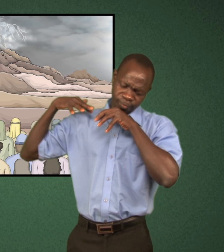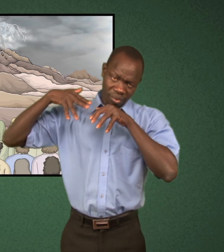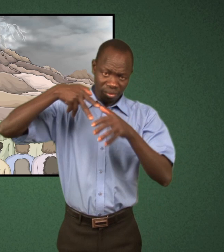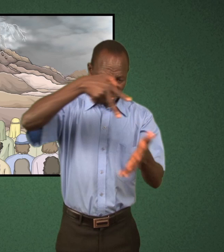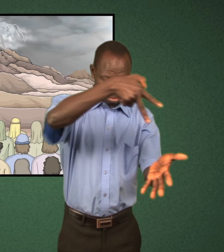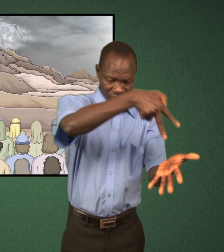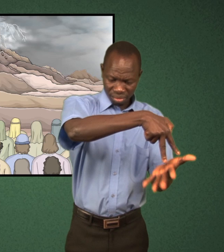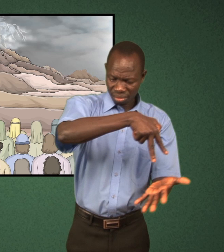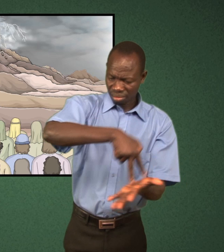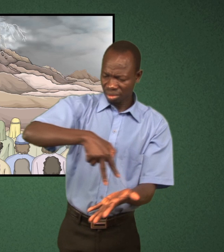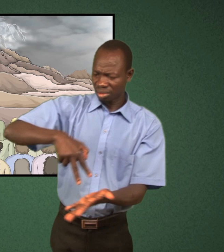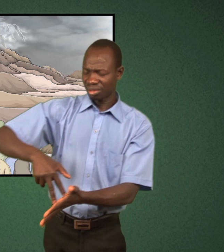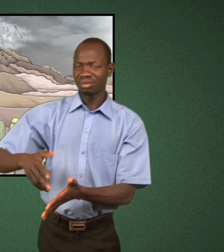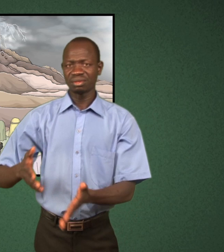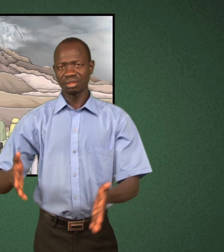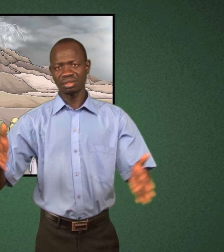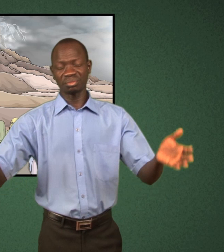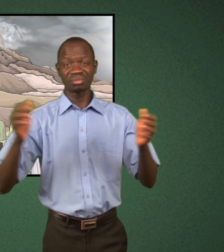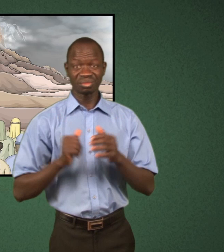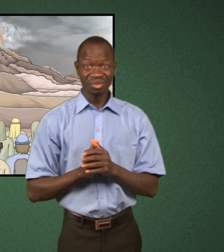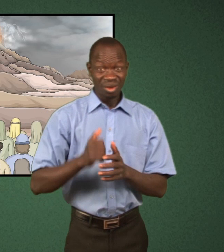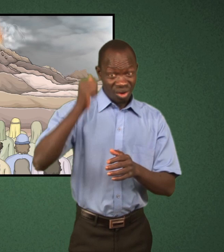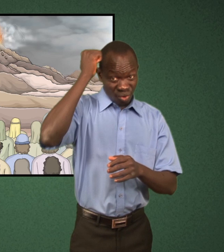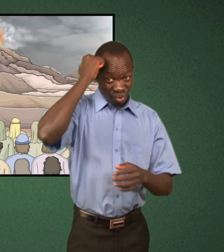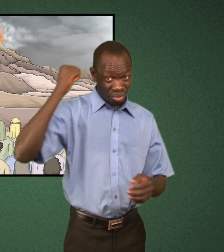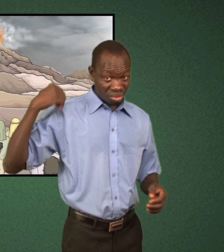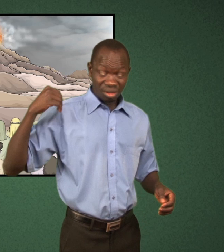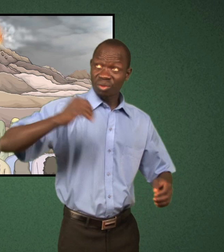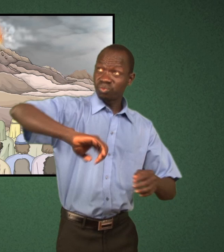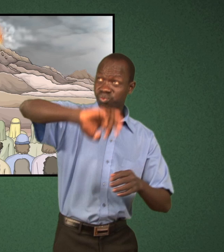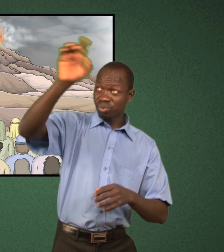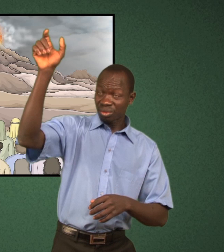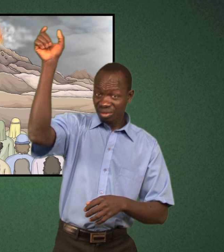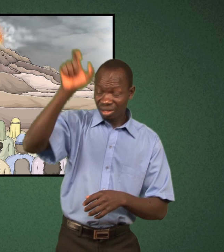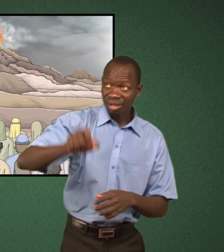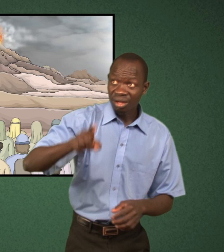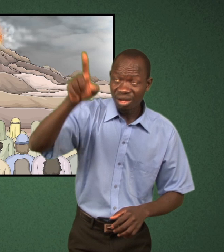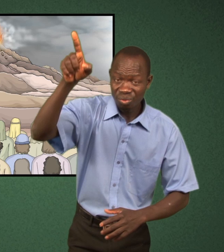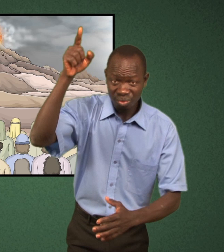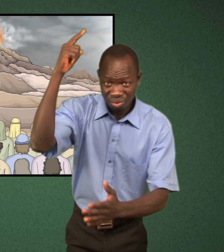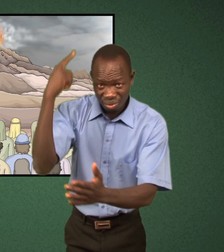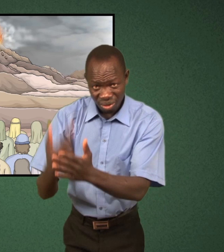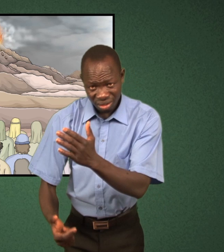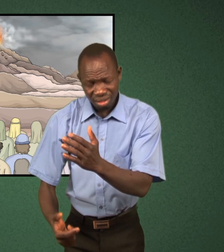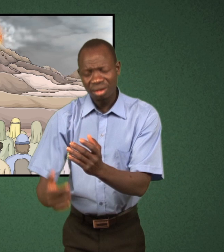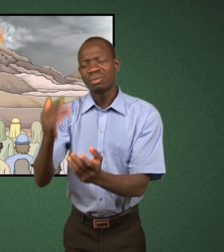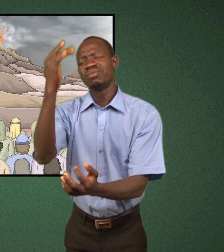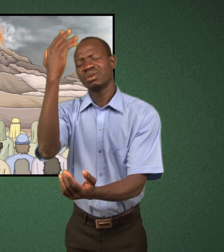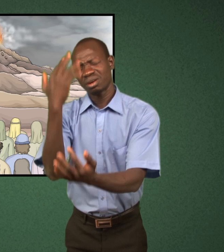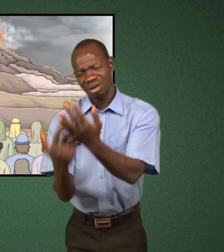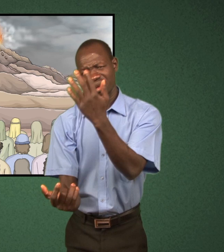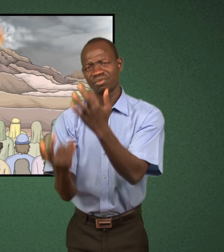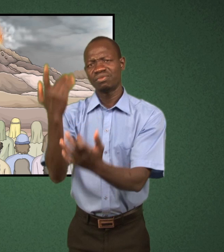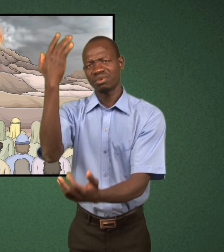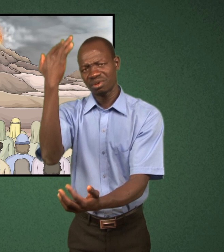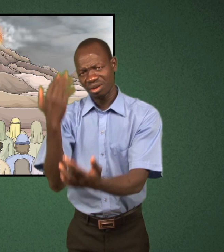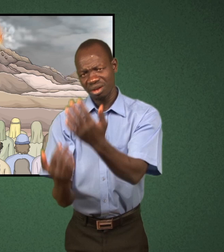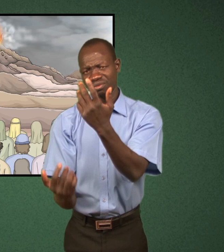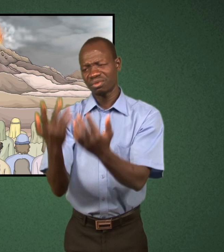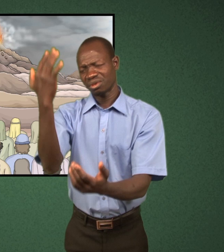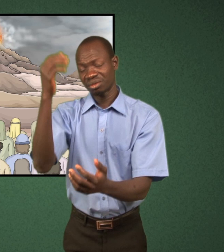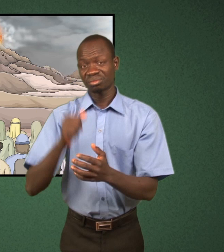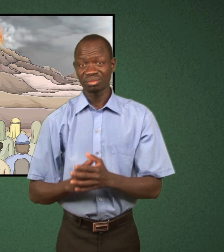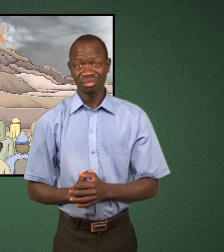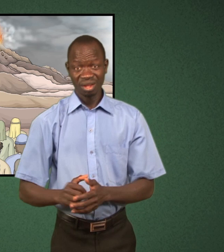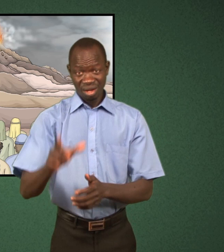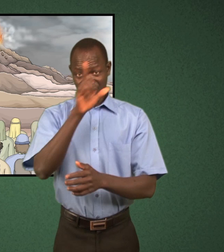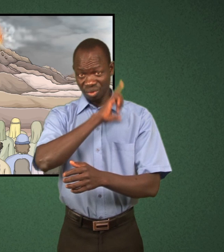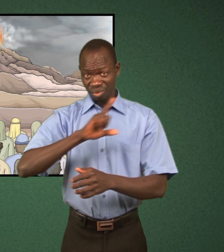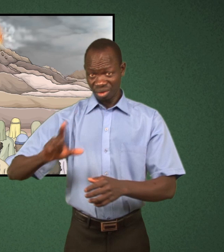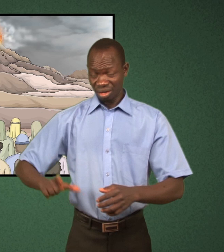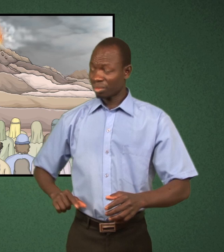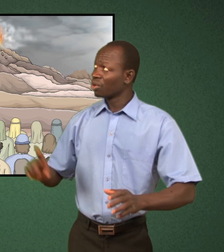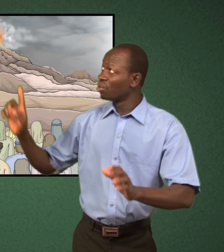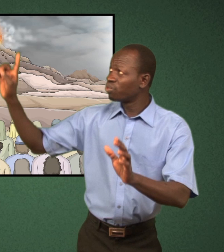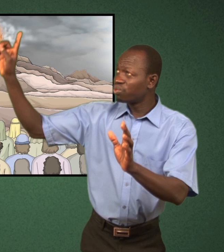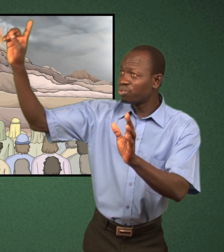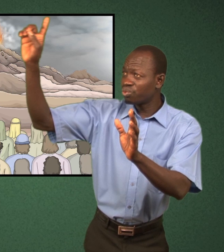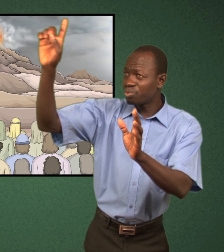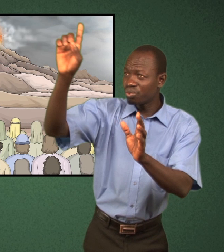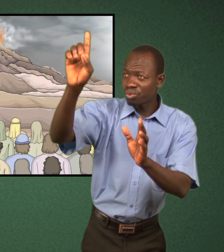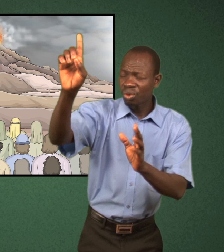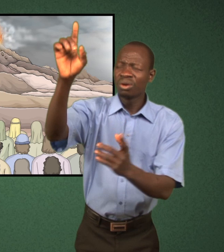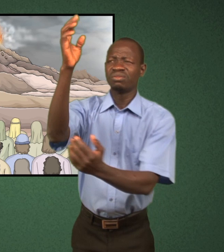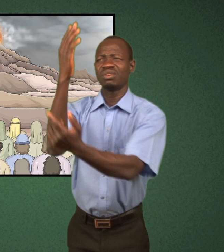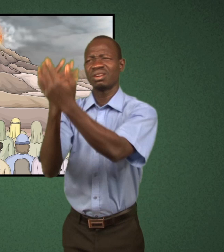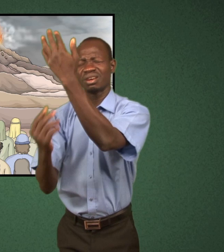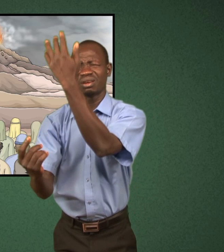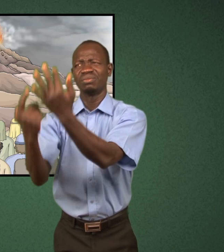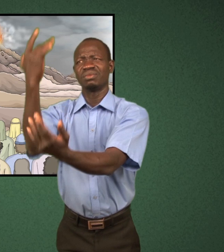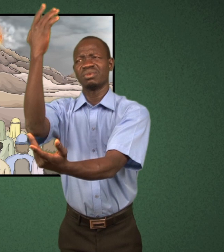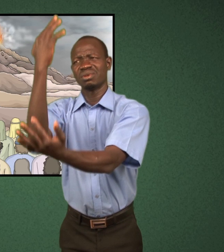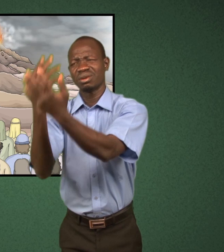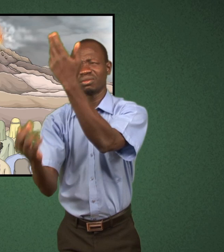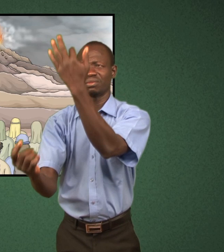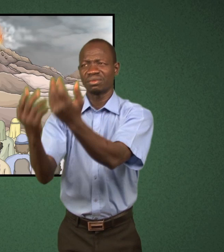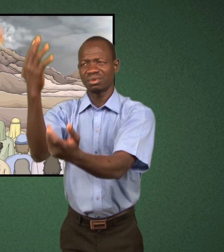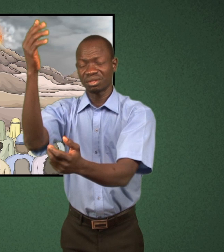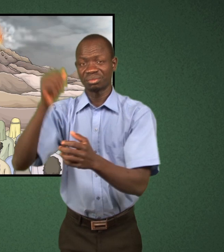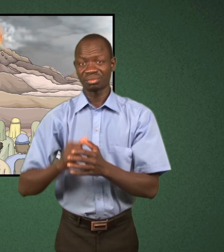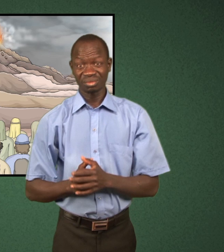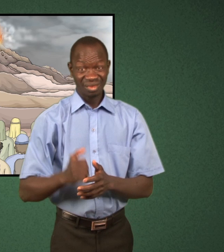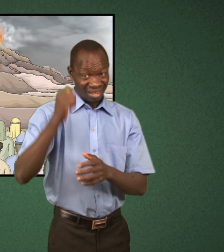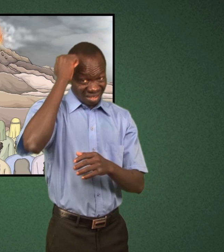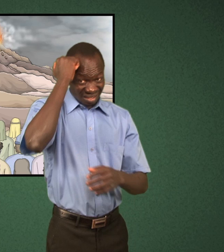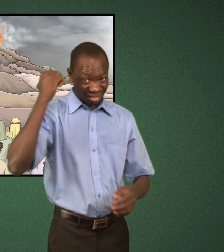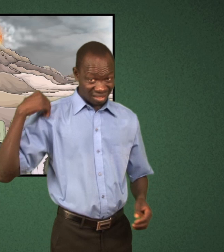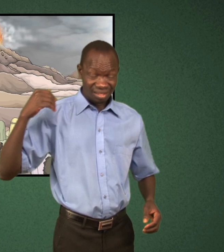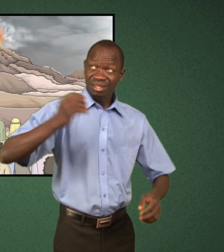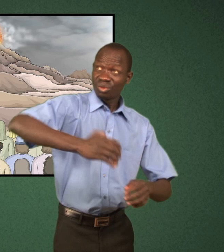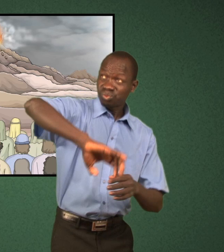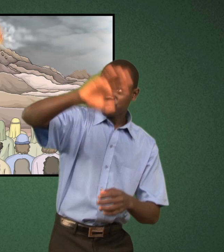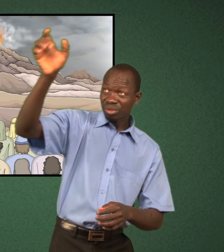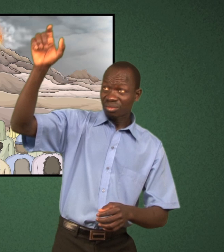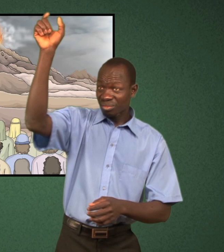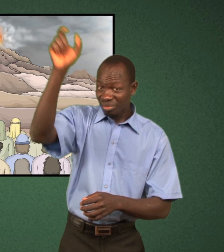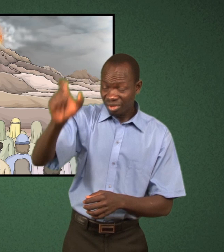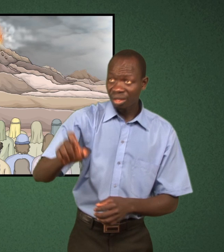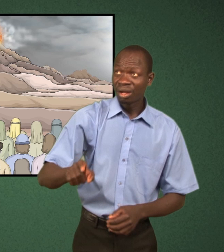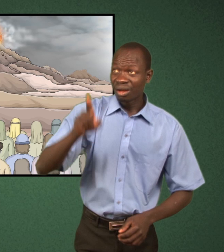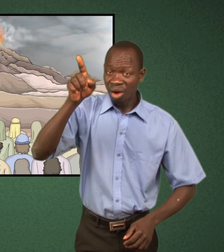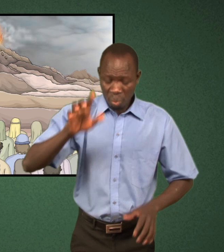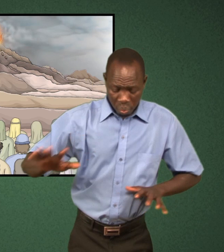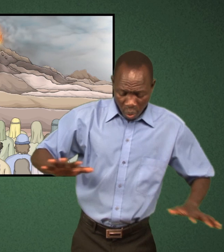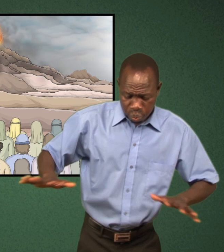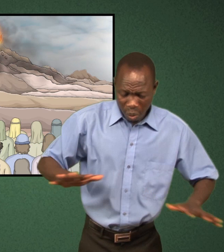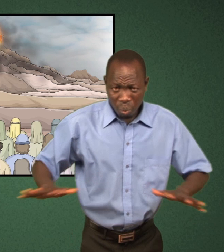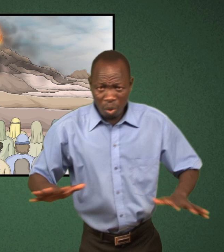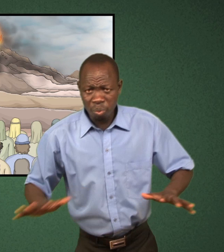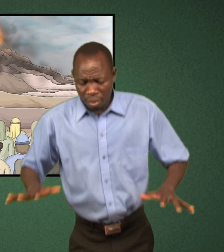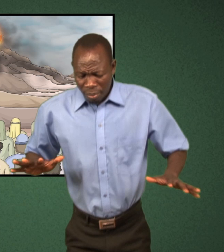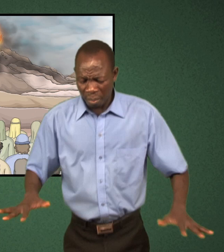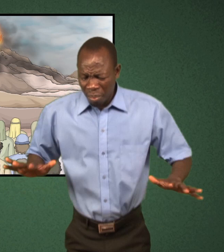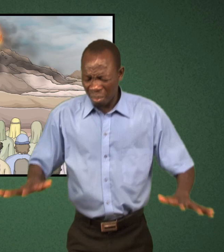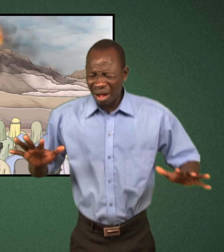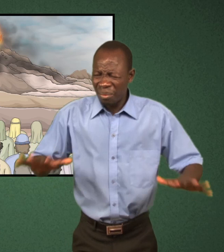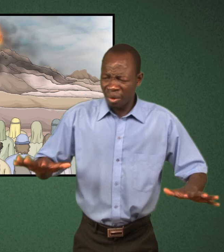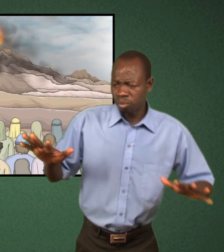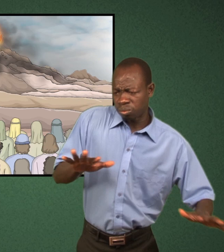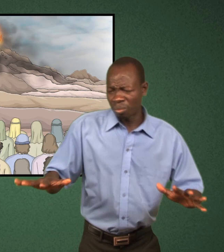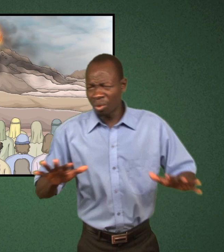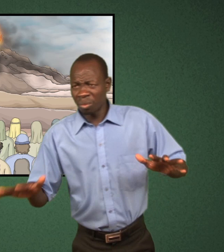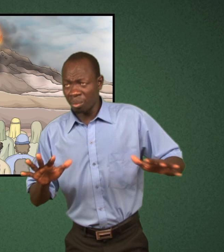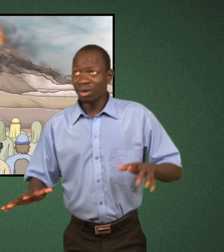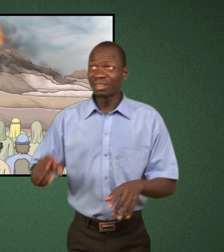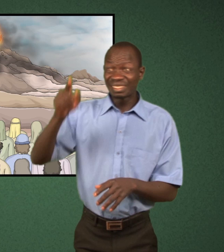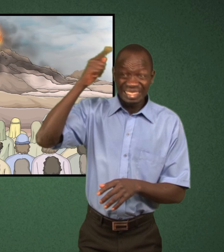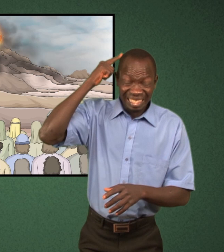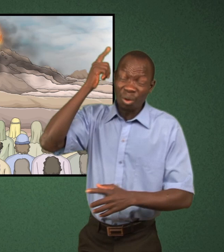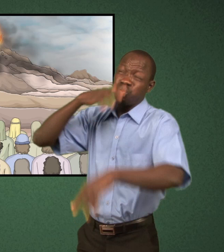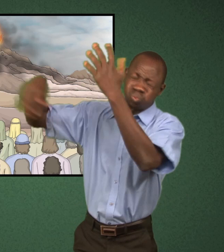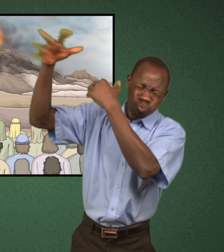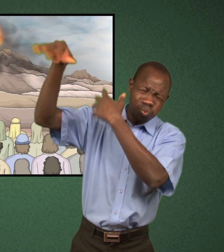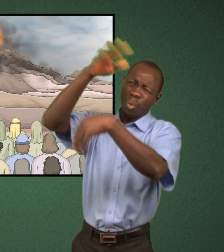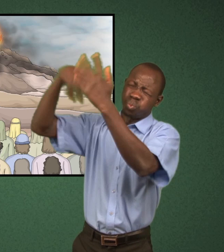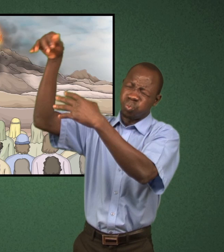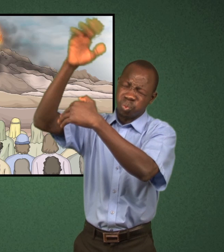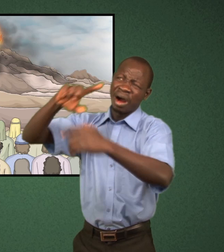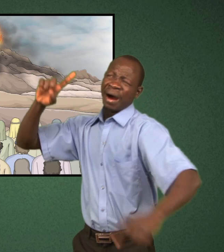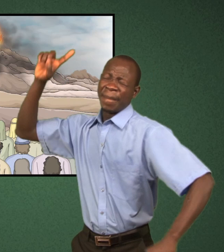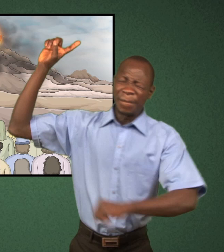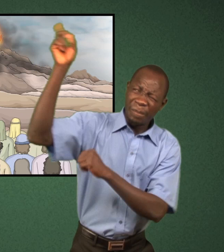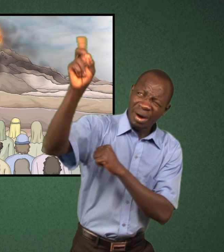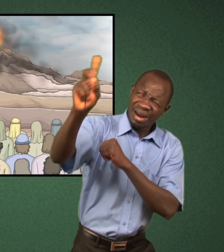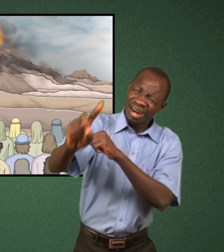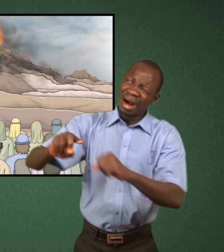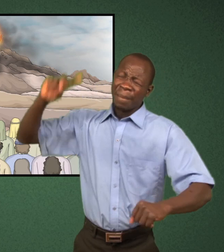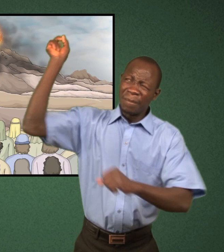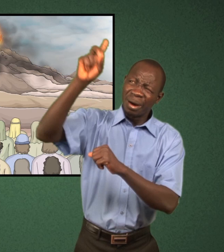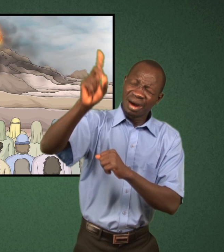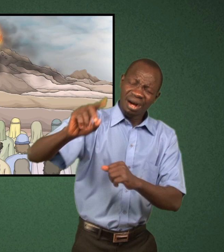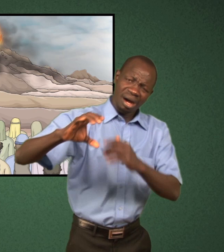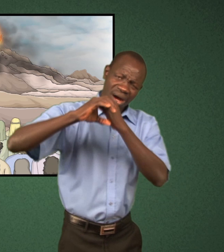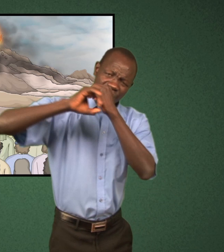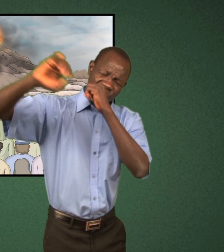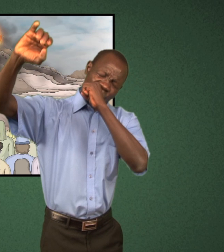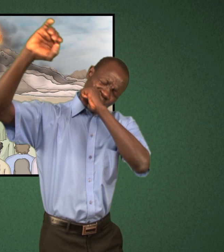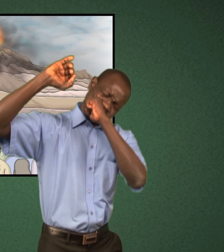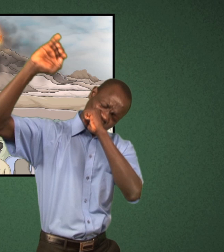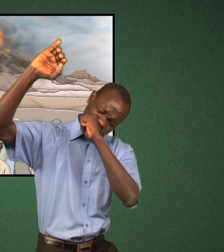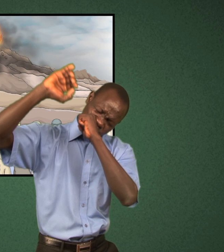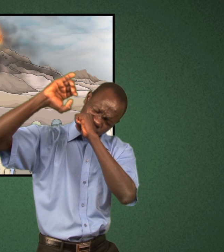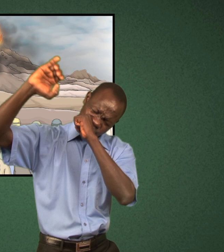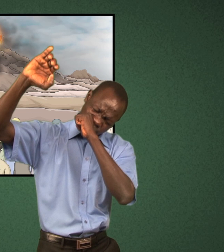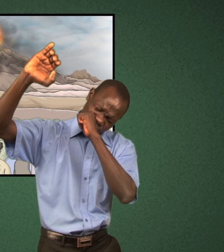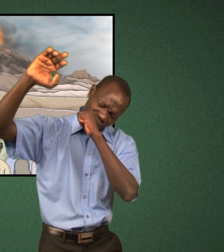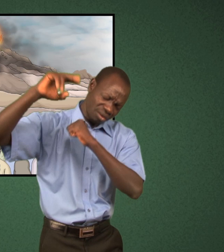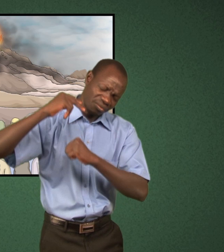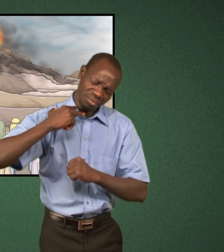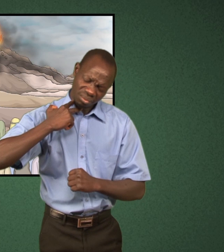Mount Sinai was completely enveloped in smoke, because the LORD had descended on it in fire. And the smoke rose like the smoke of a furnace, and the whole mountain quaked violently.